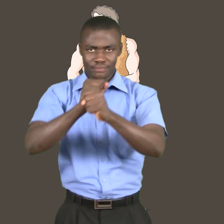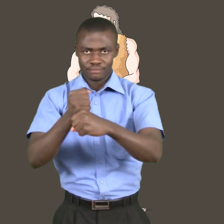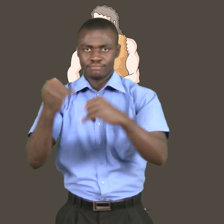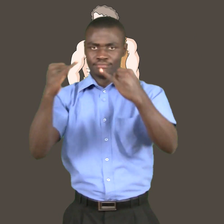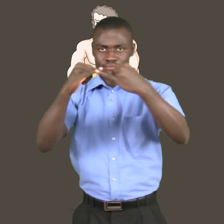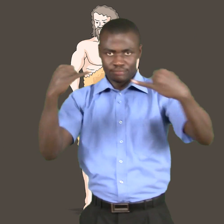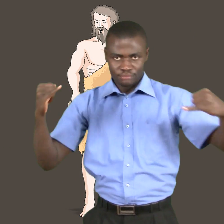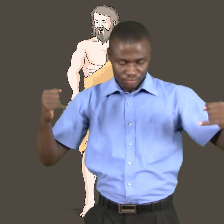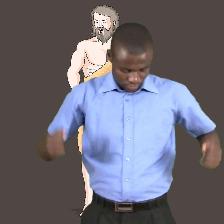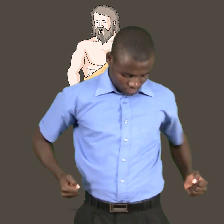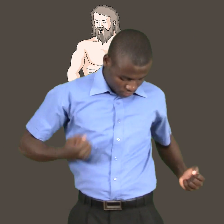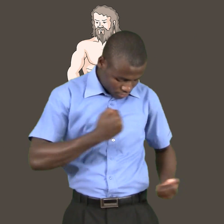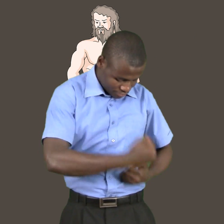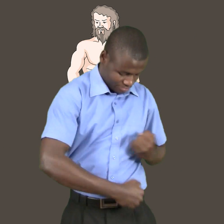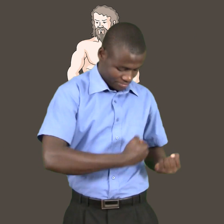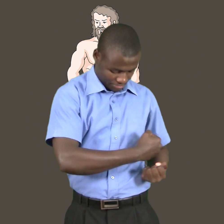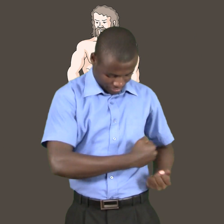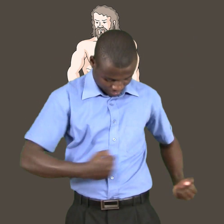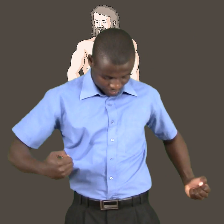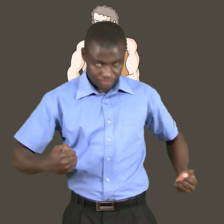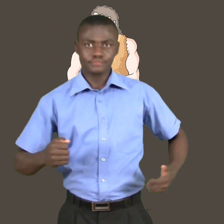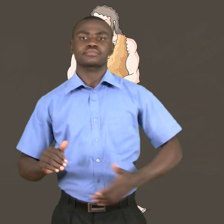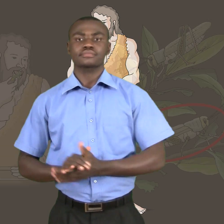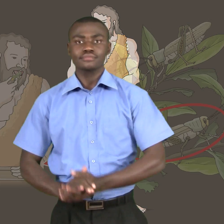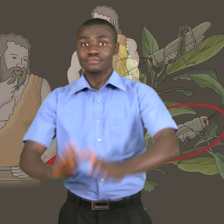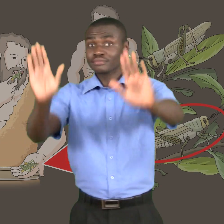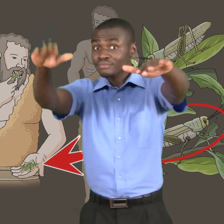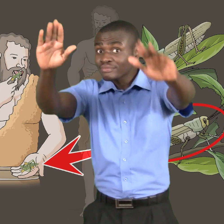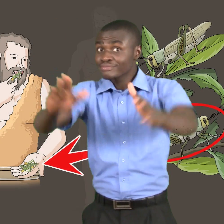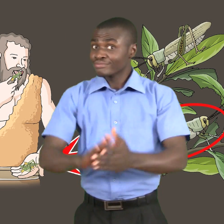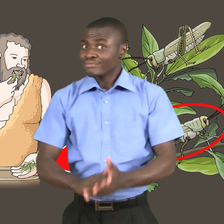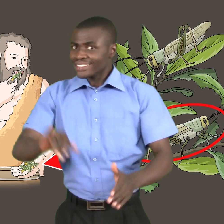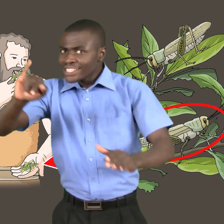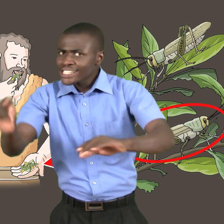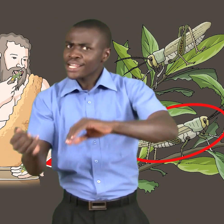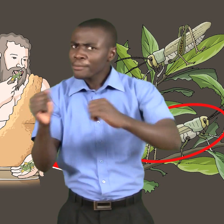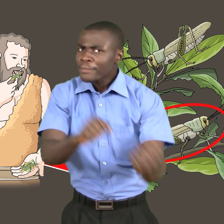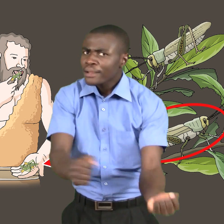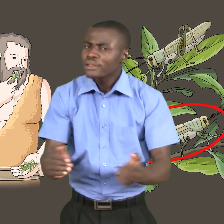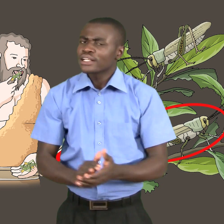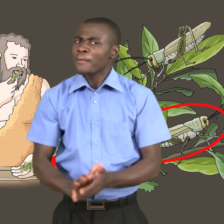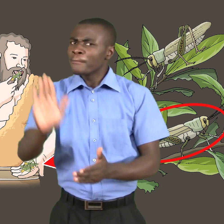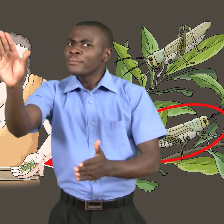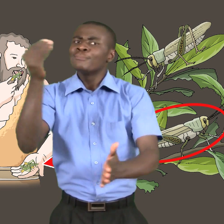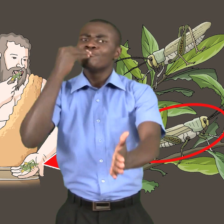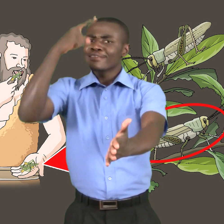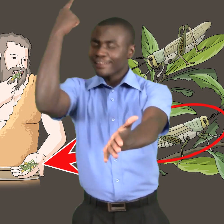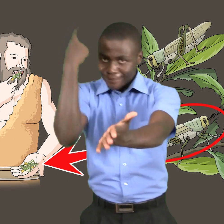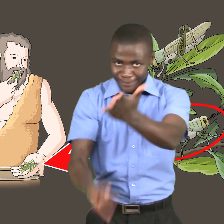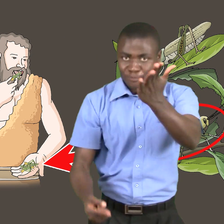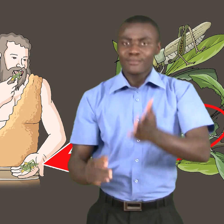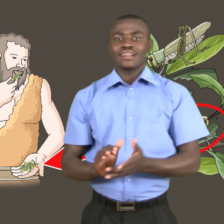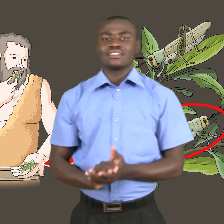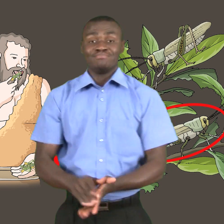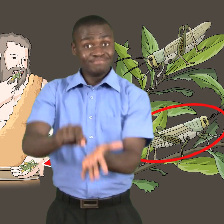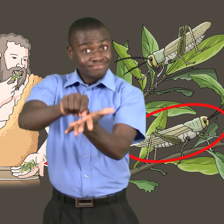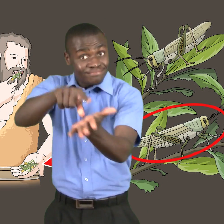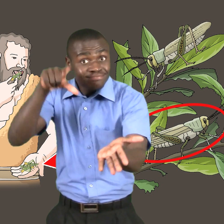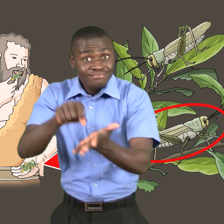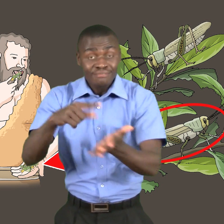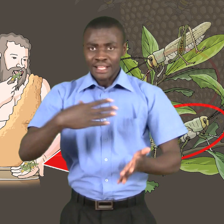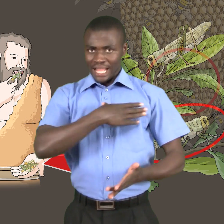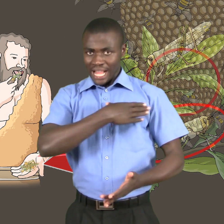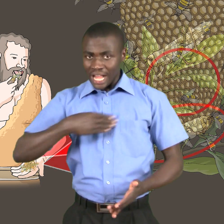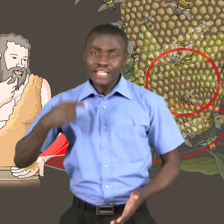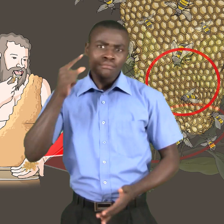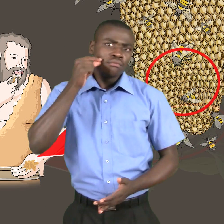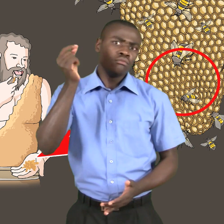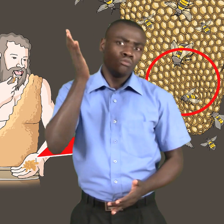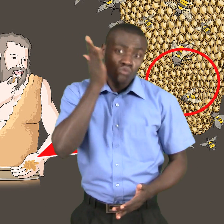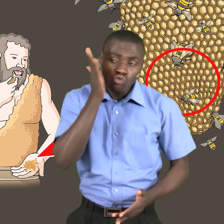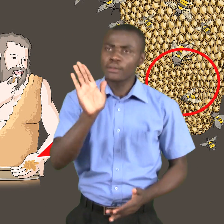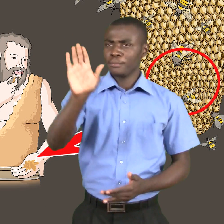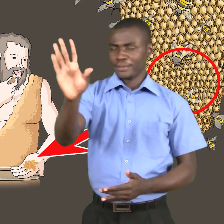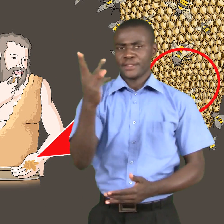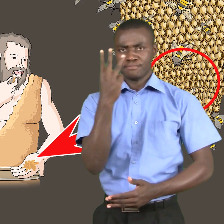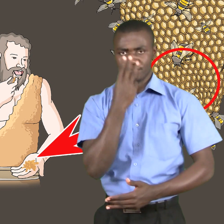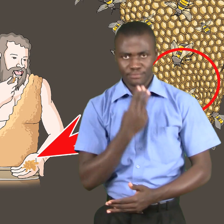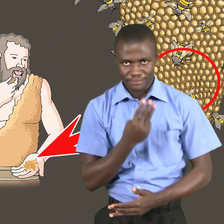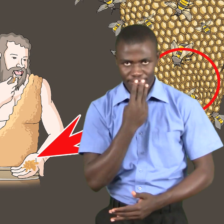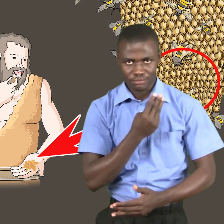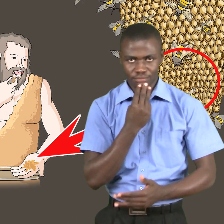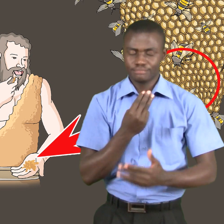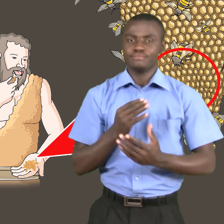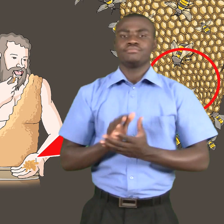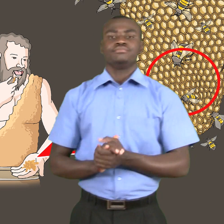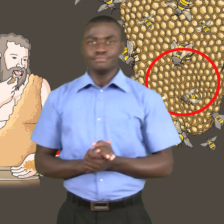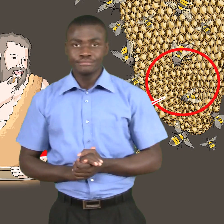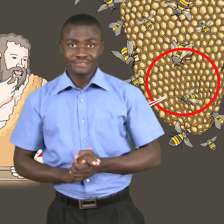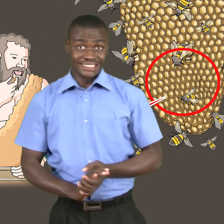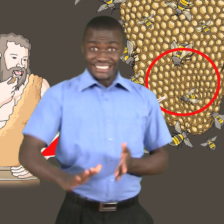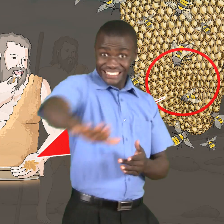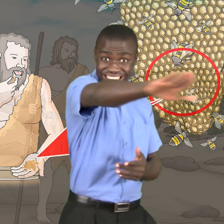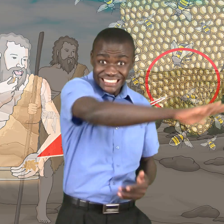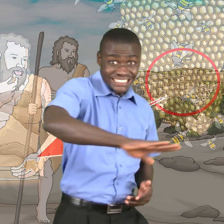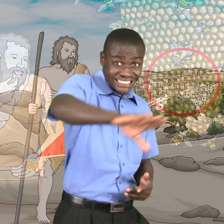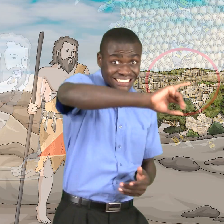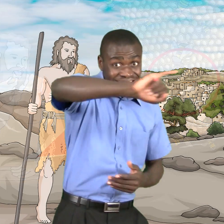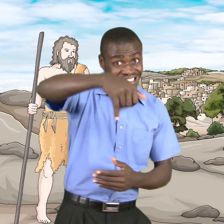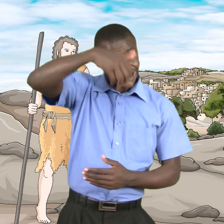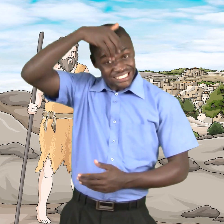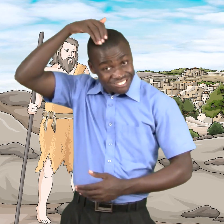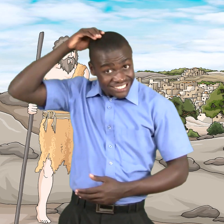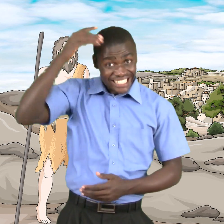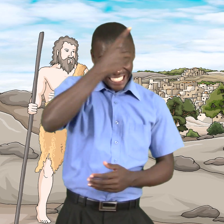His food was locusts and wild honey.